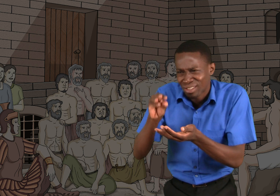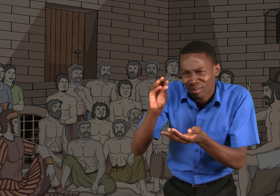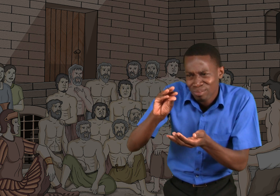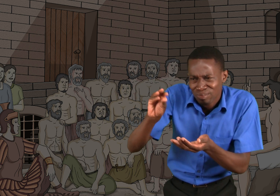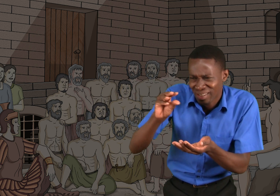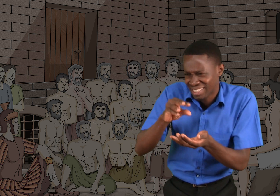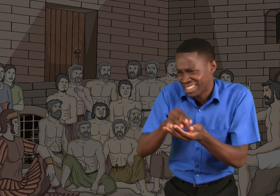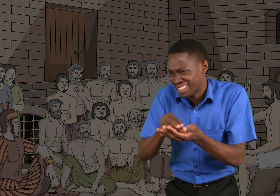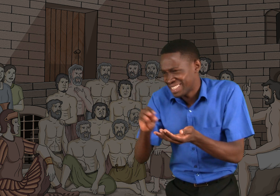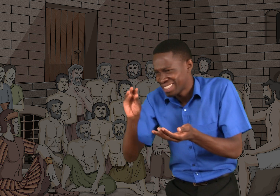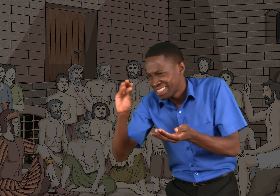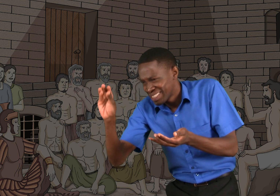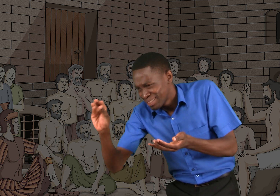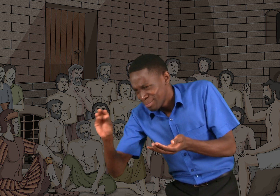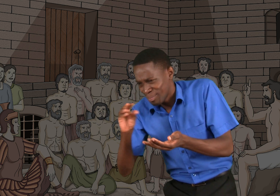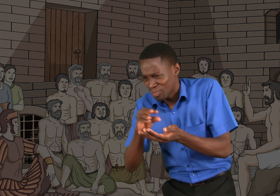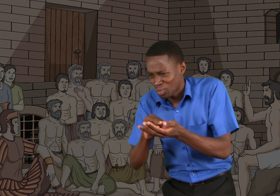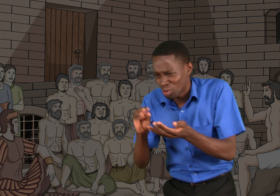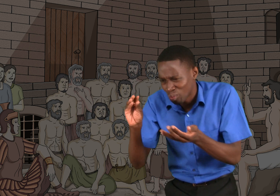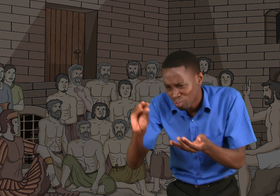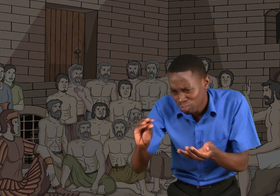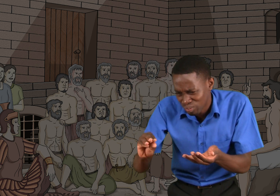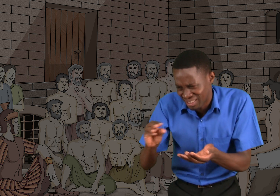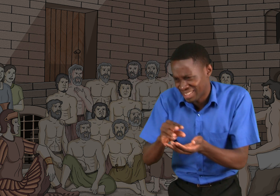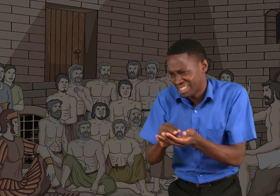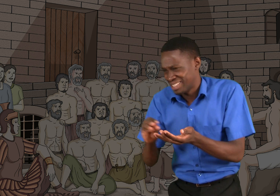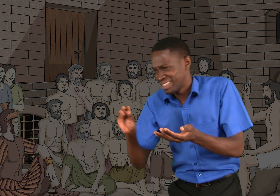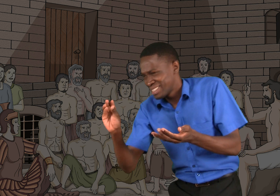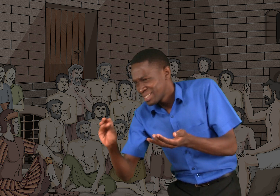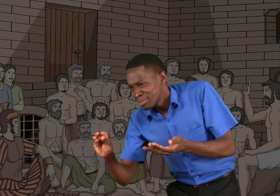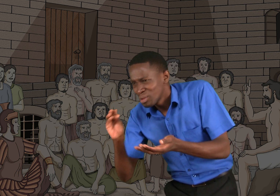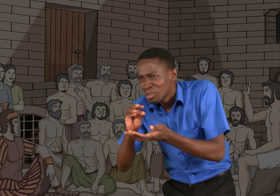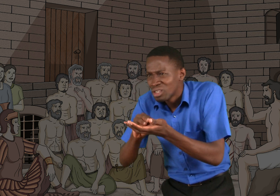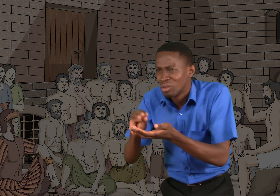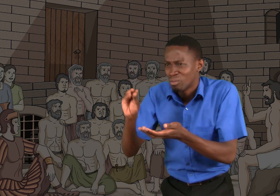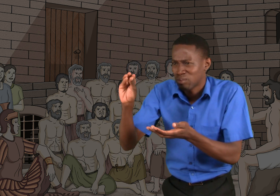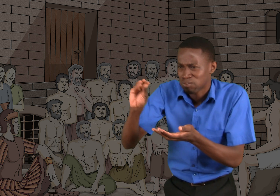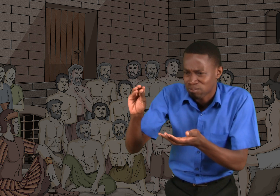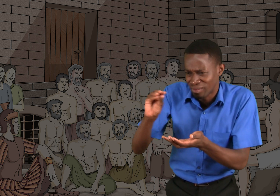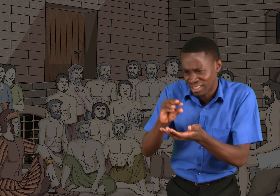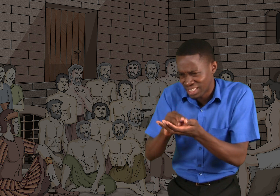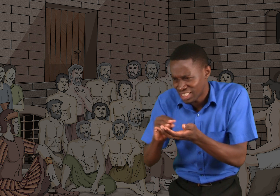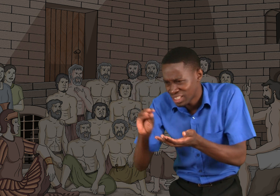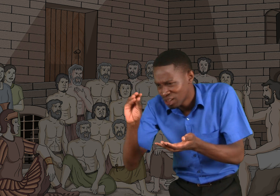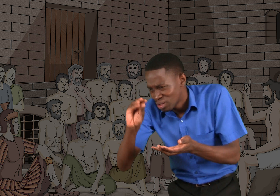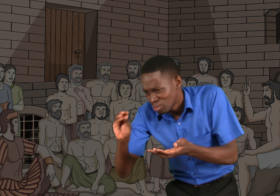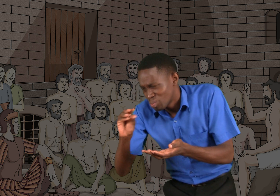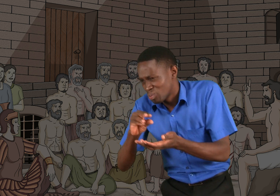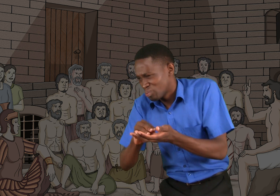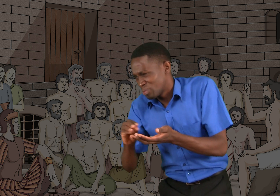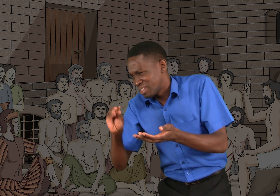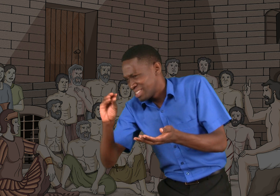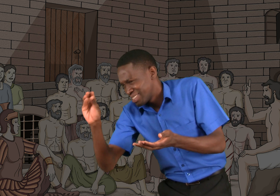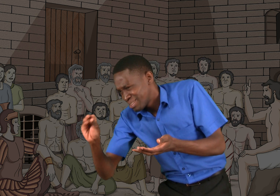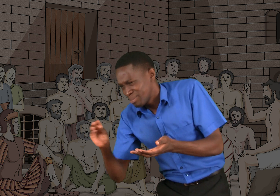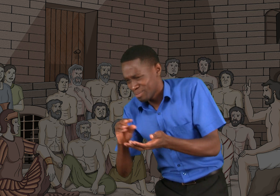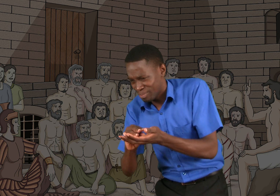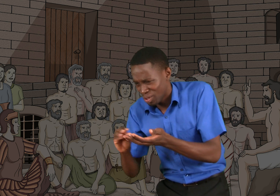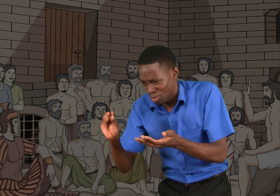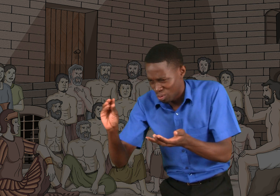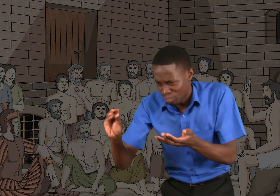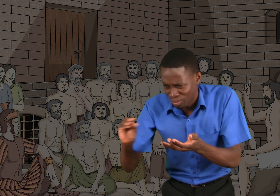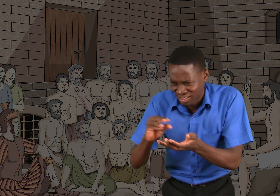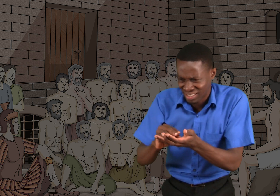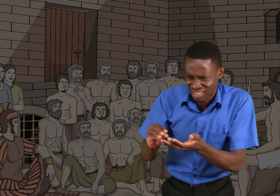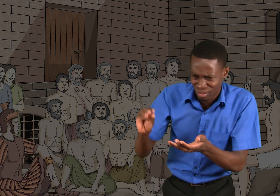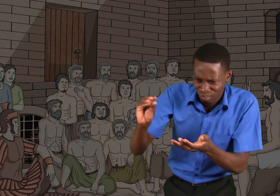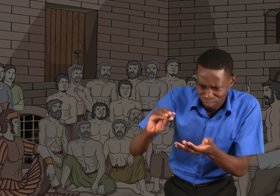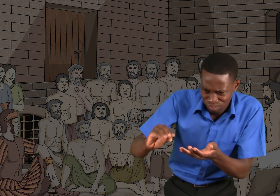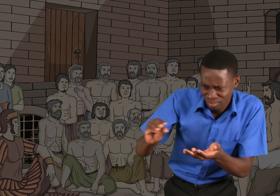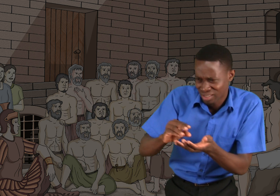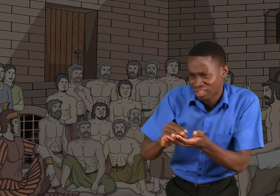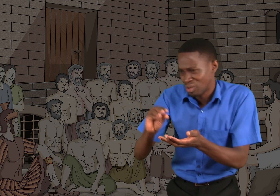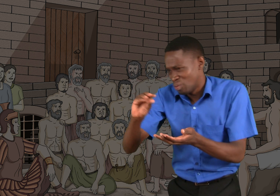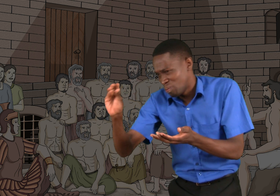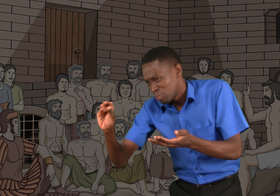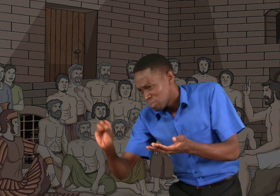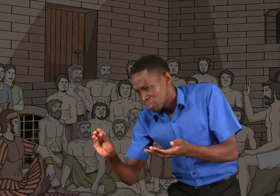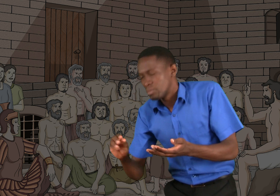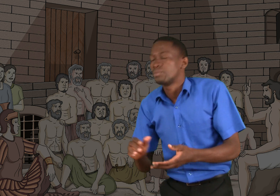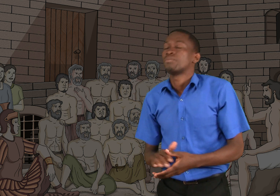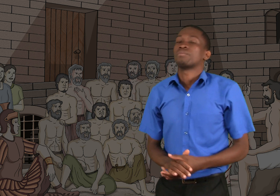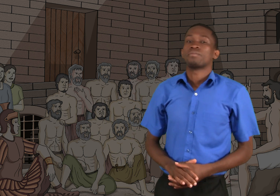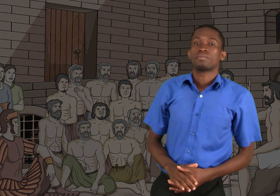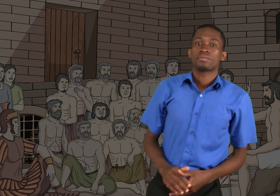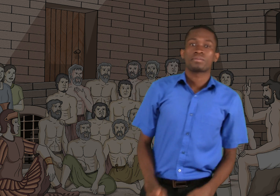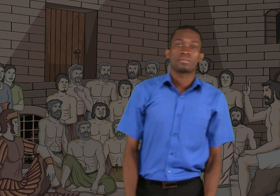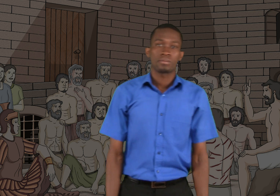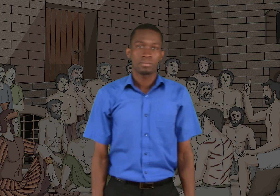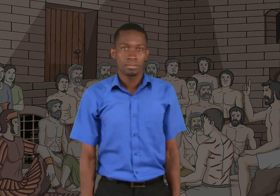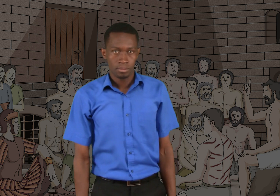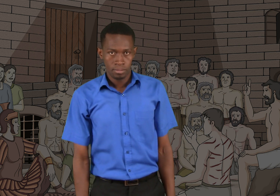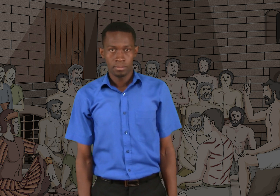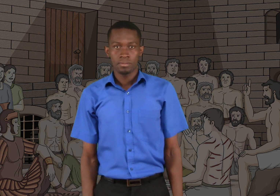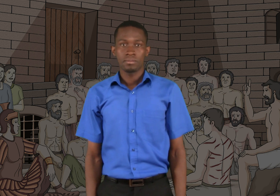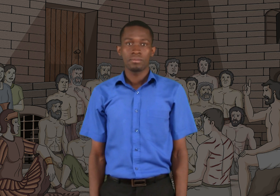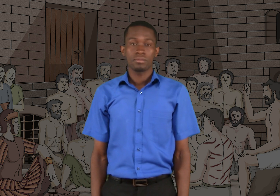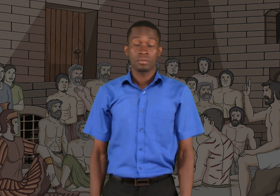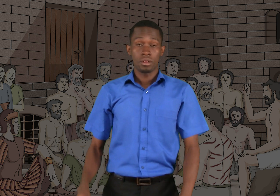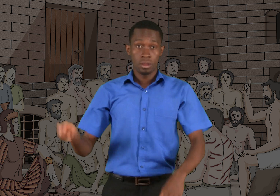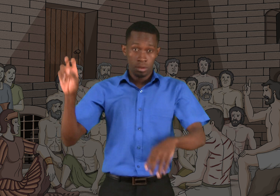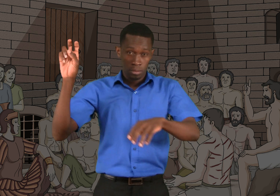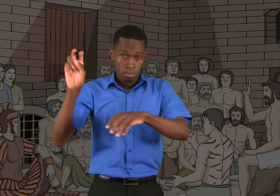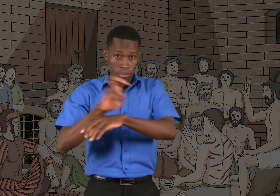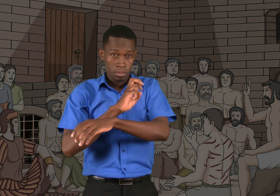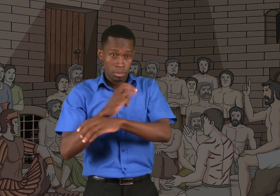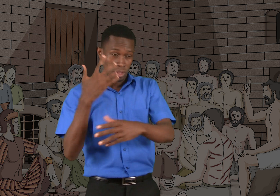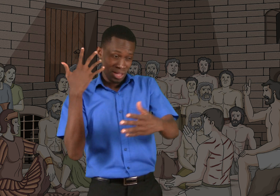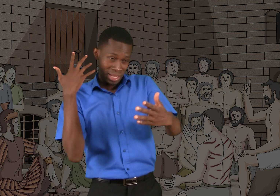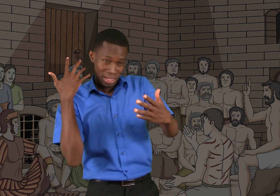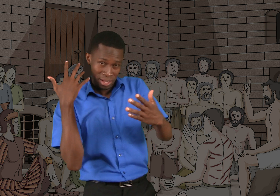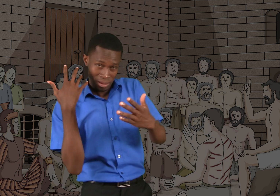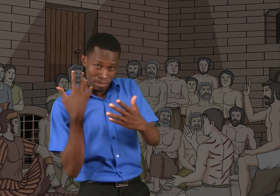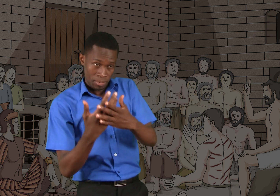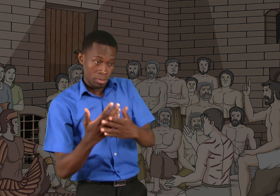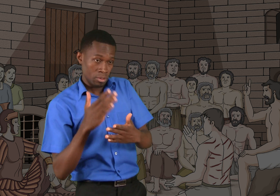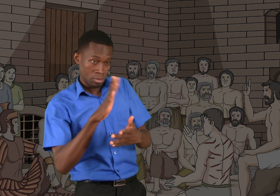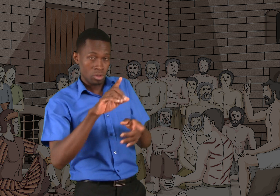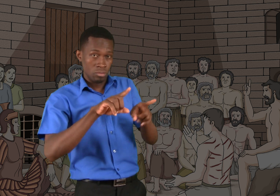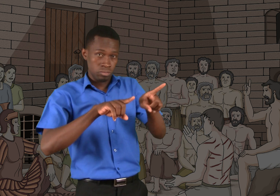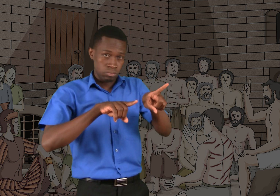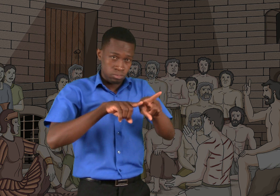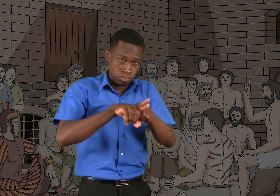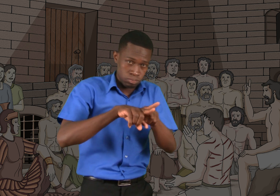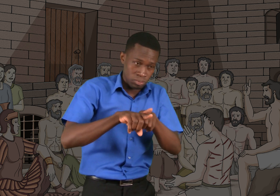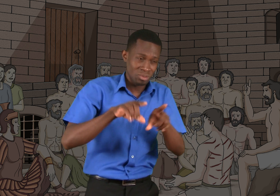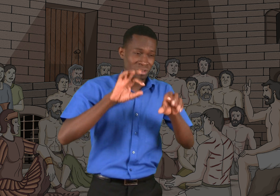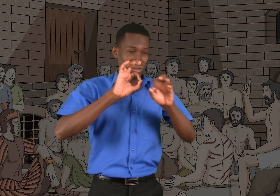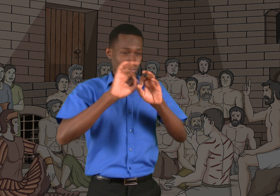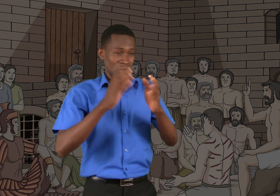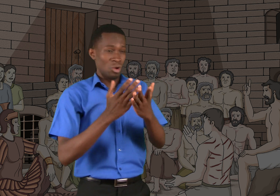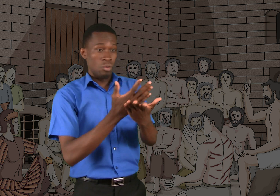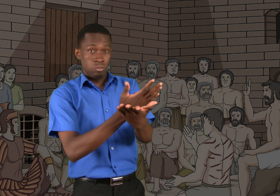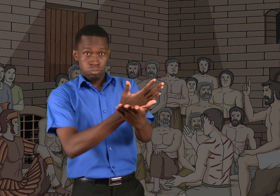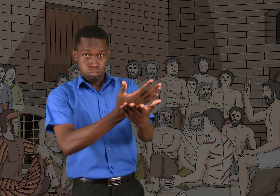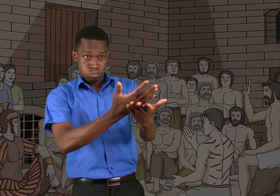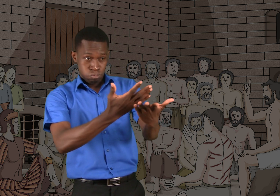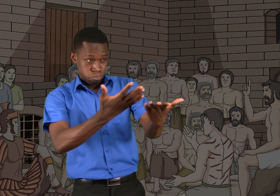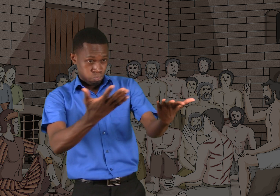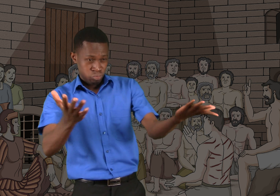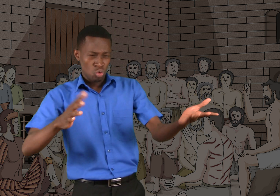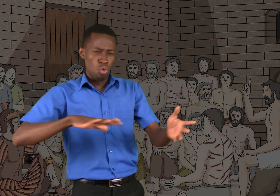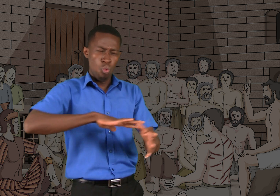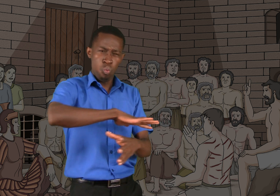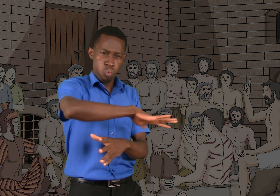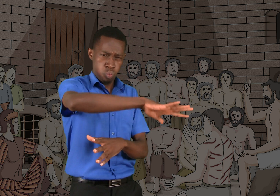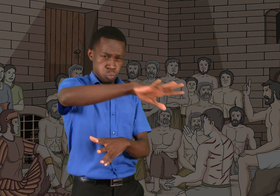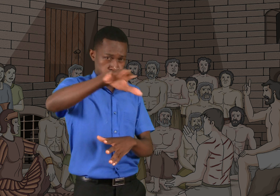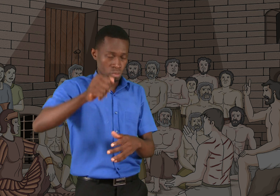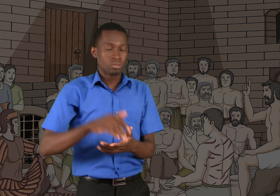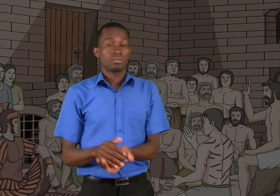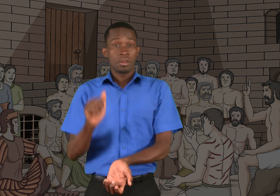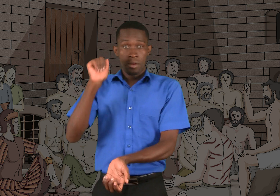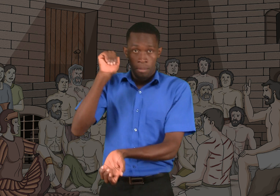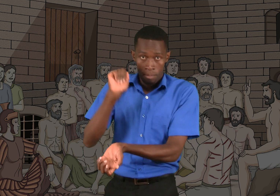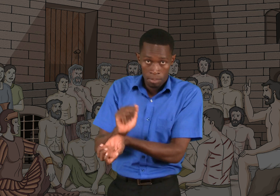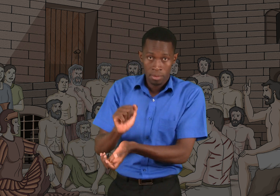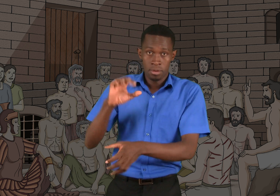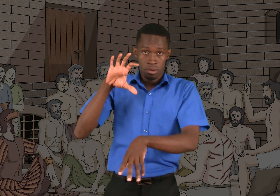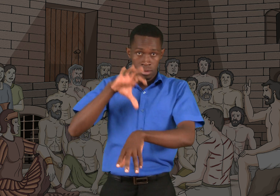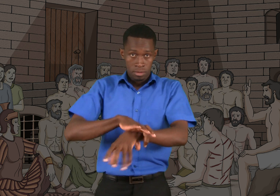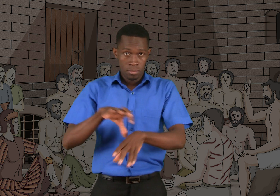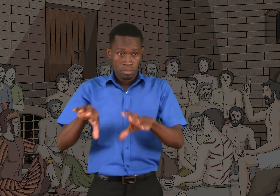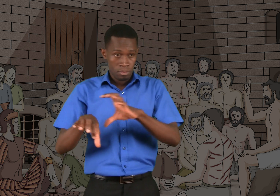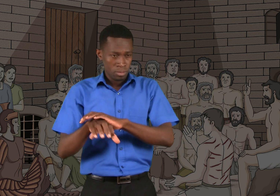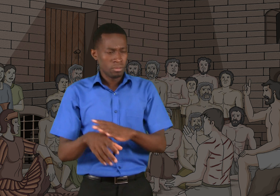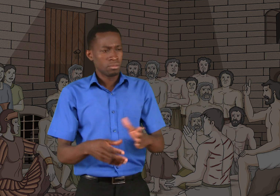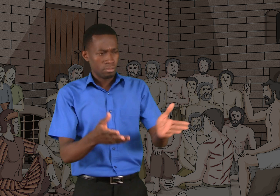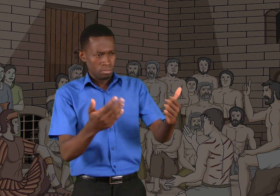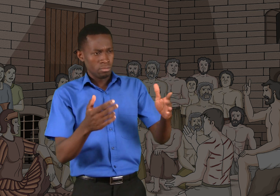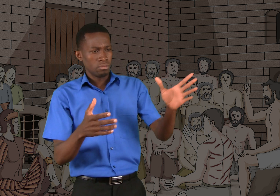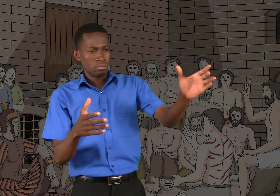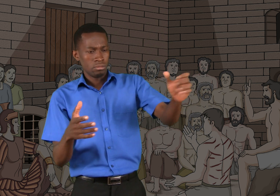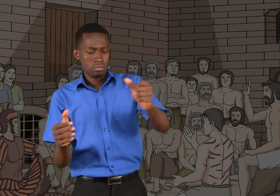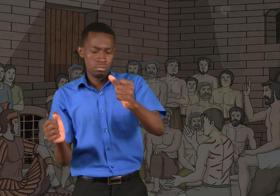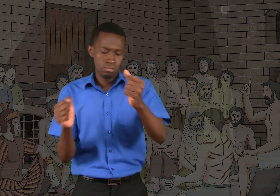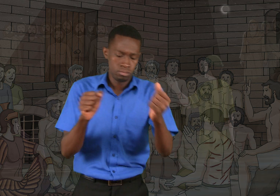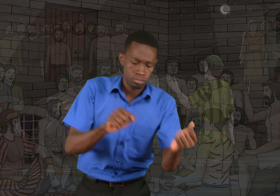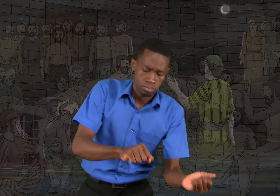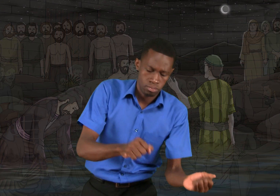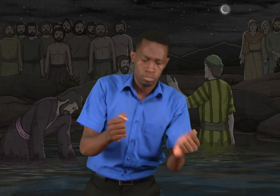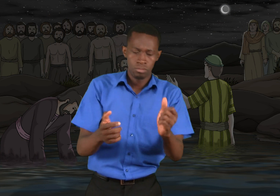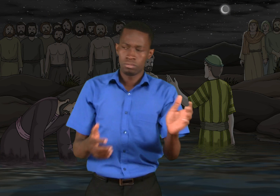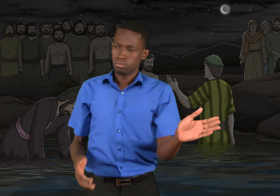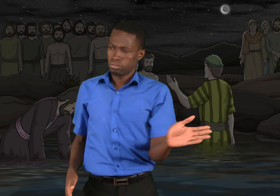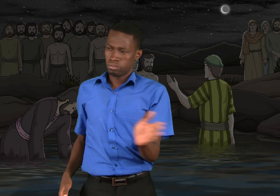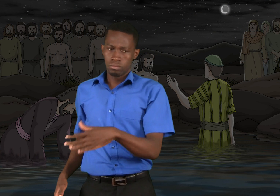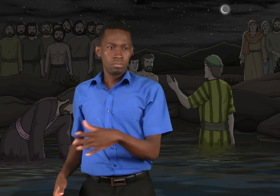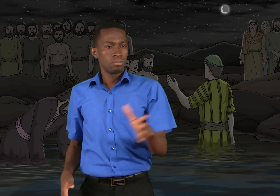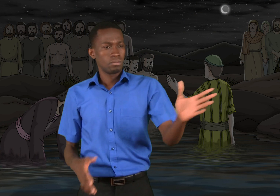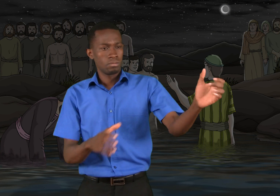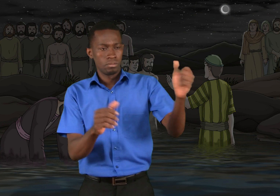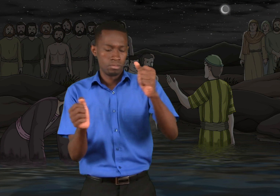At that hour of the night, the jailer took them and washed their wounds.